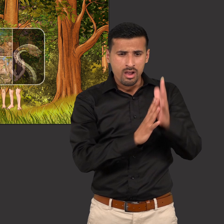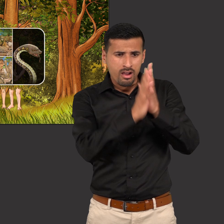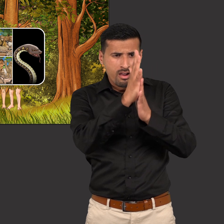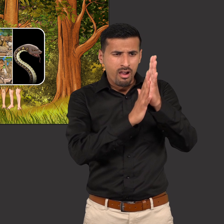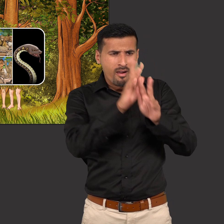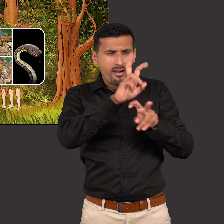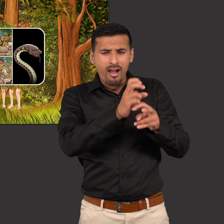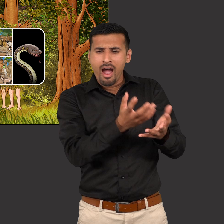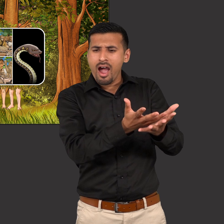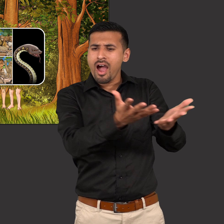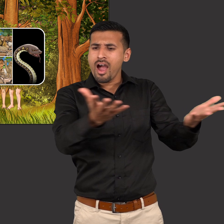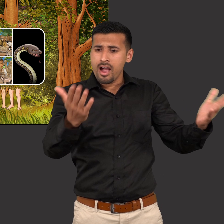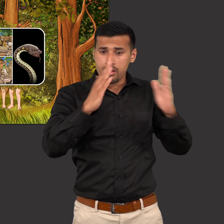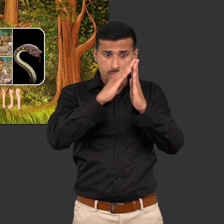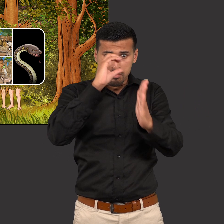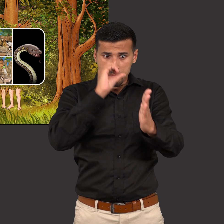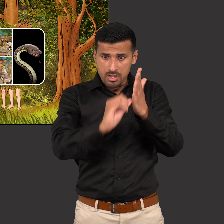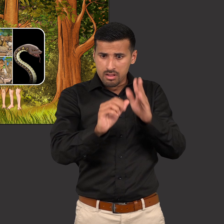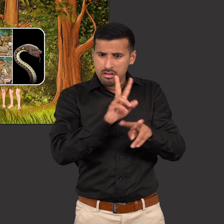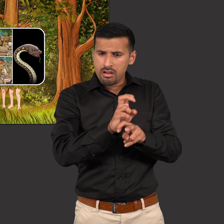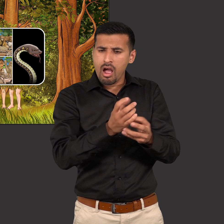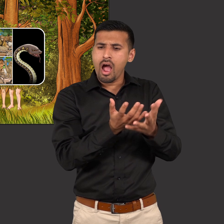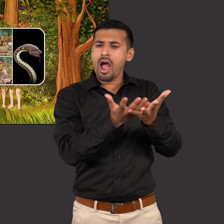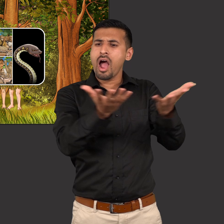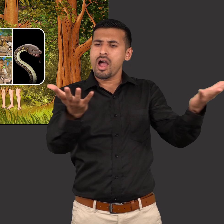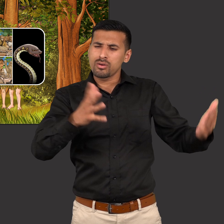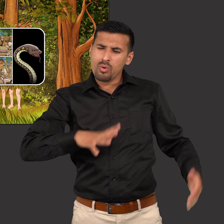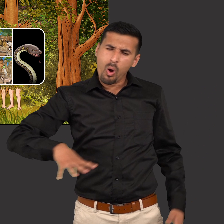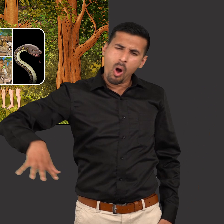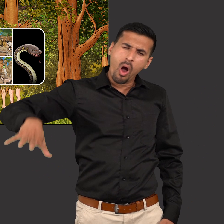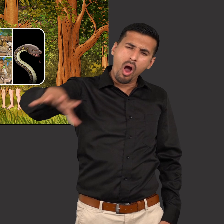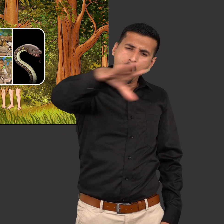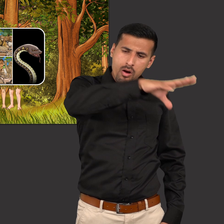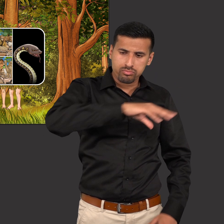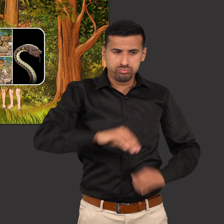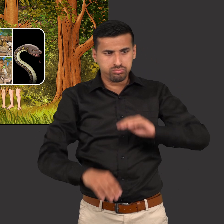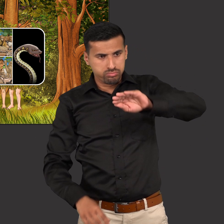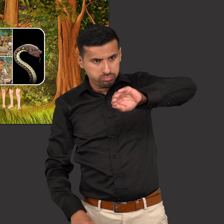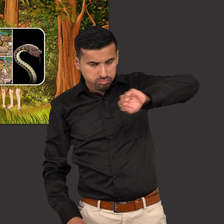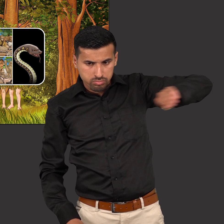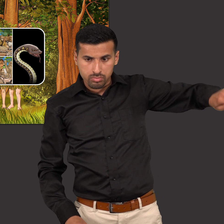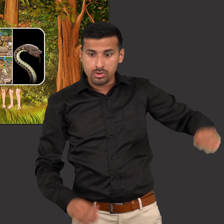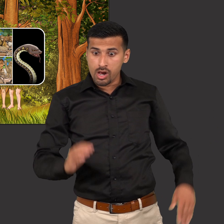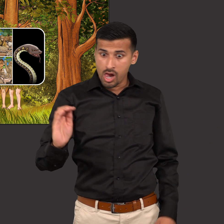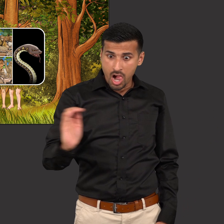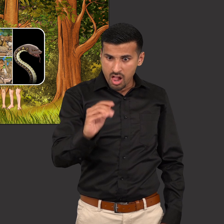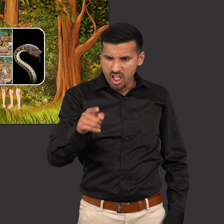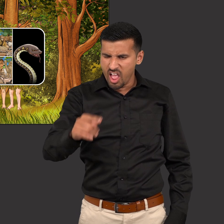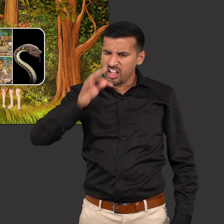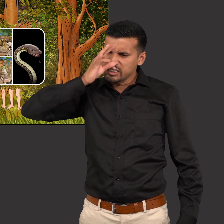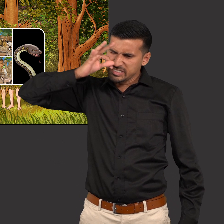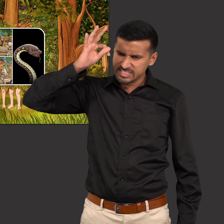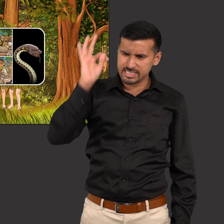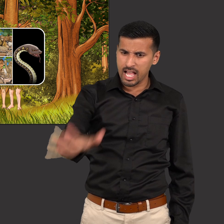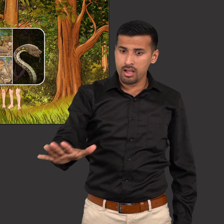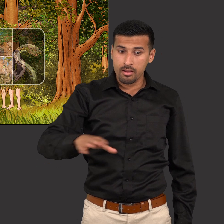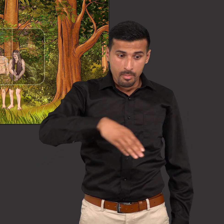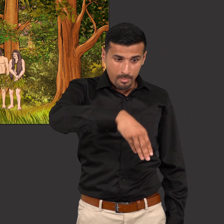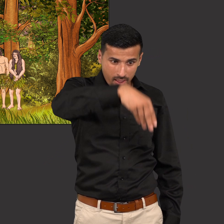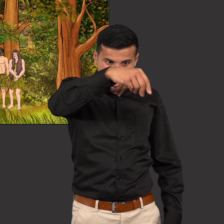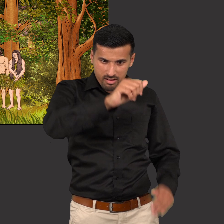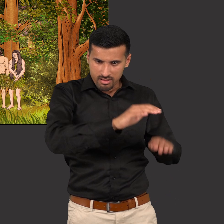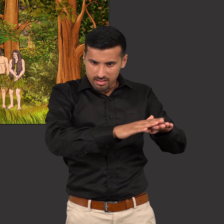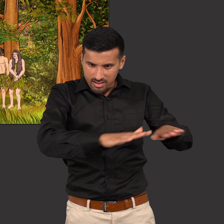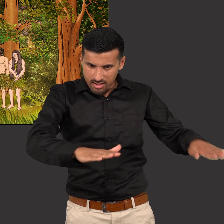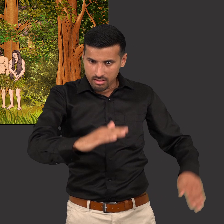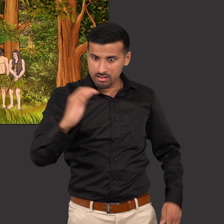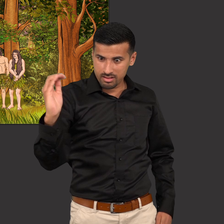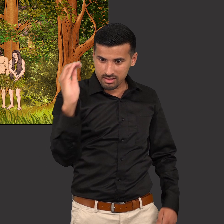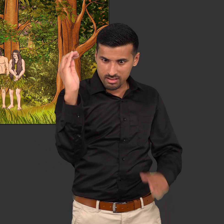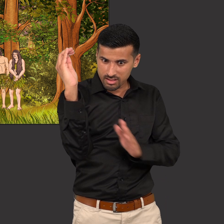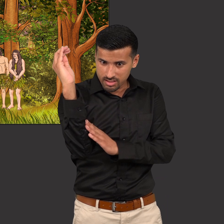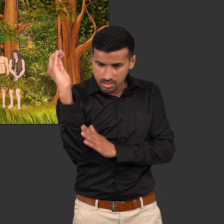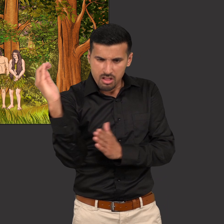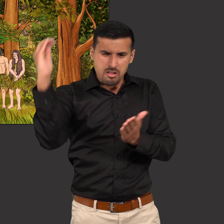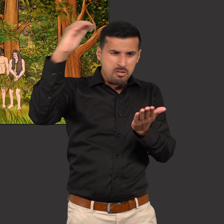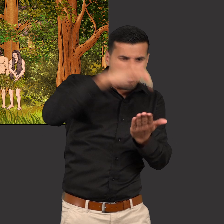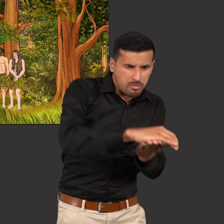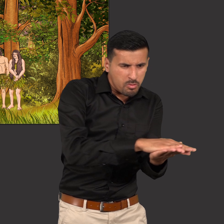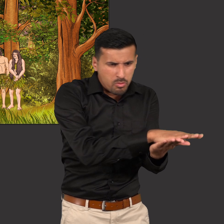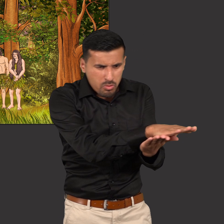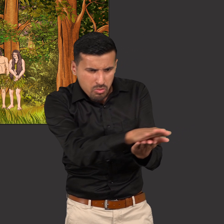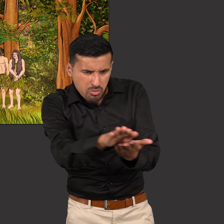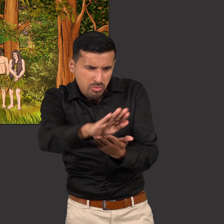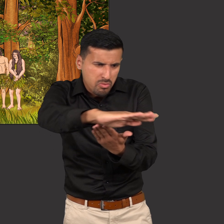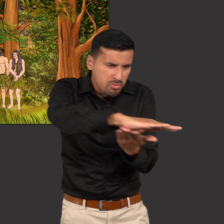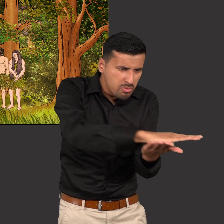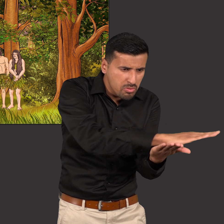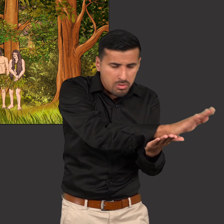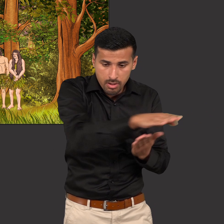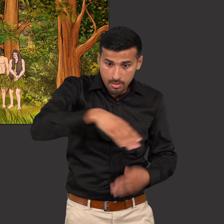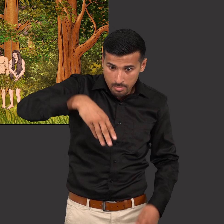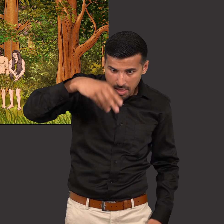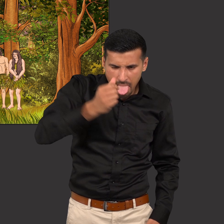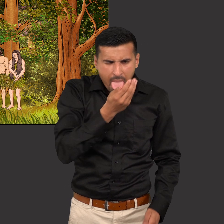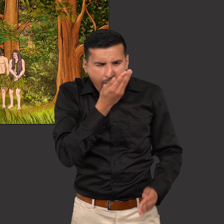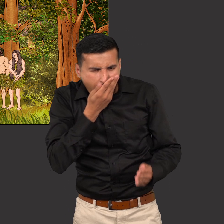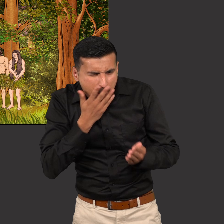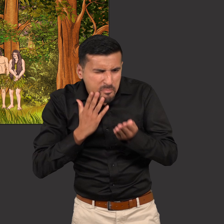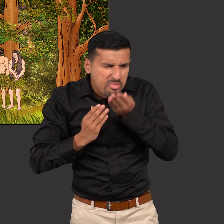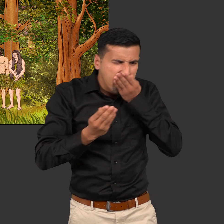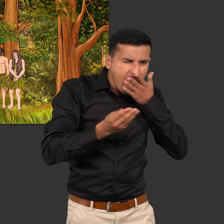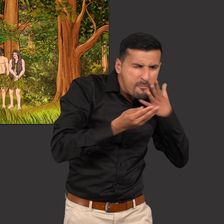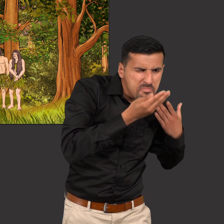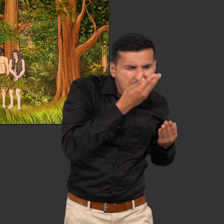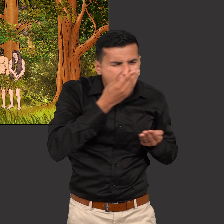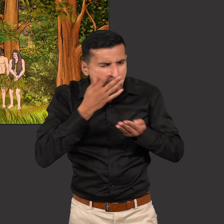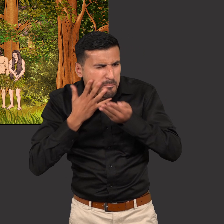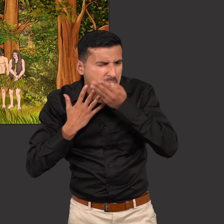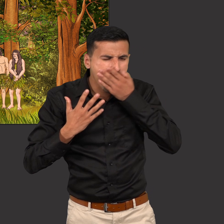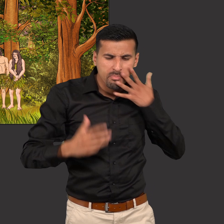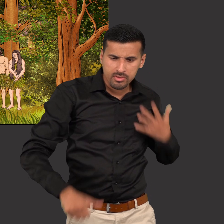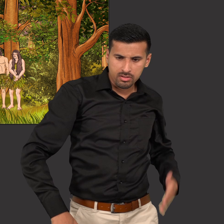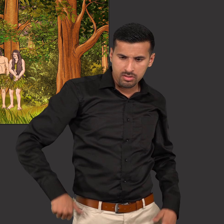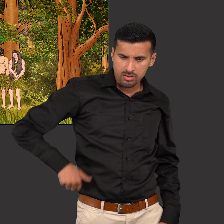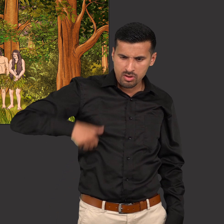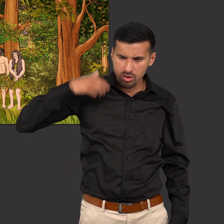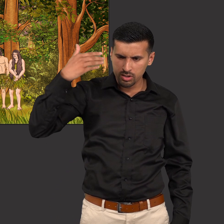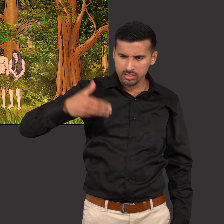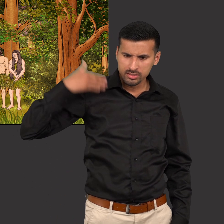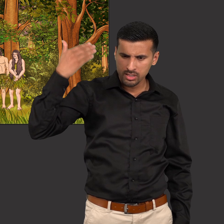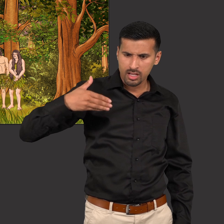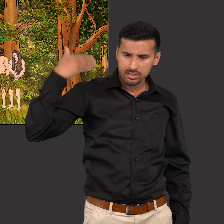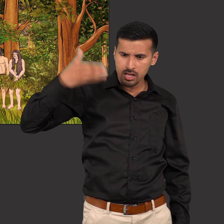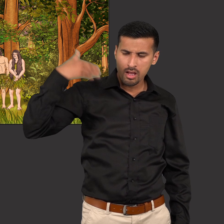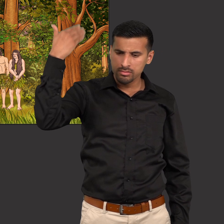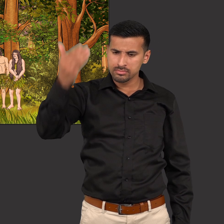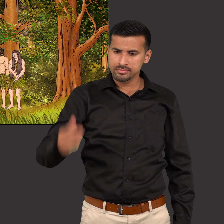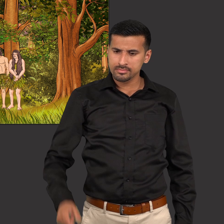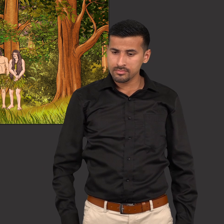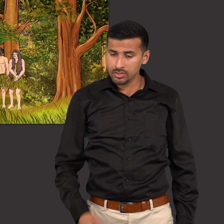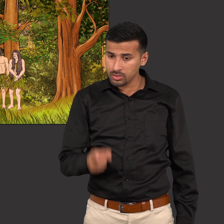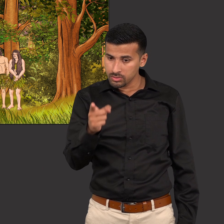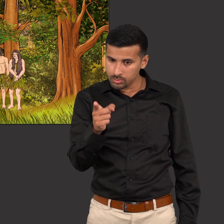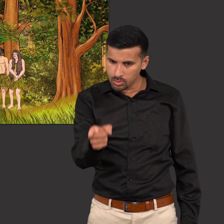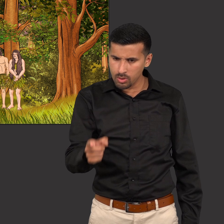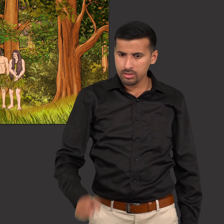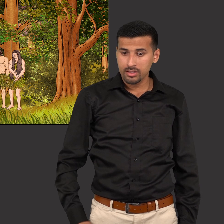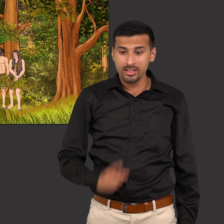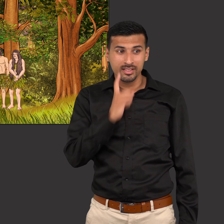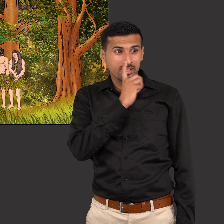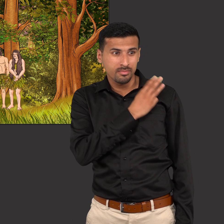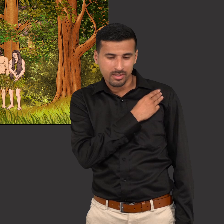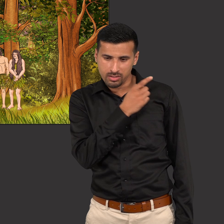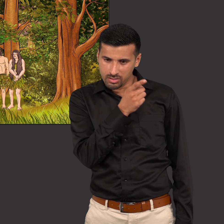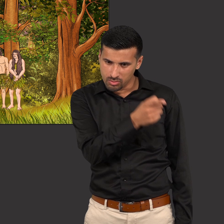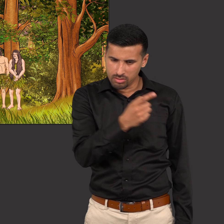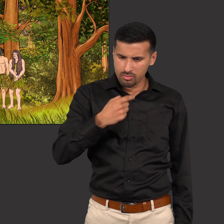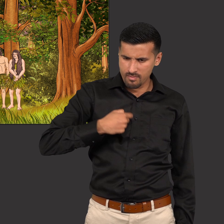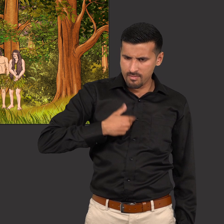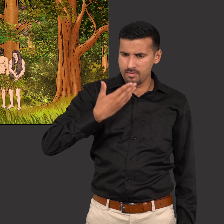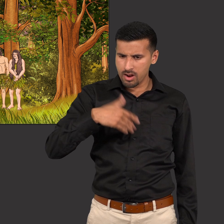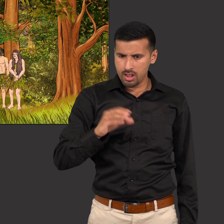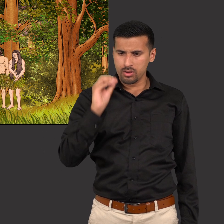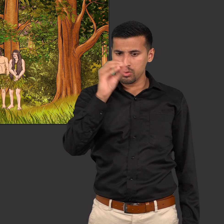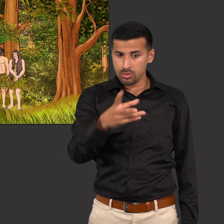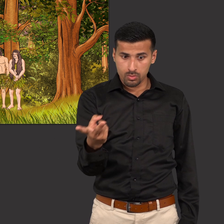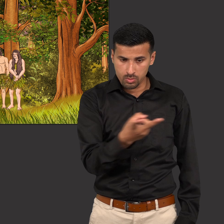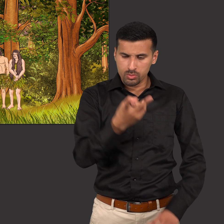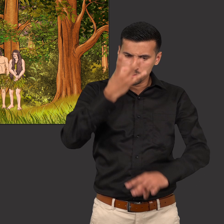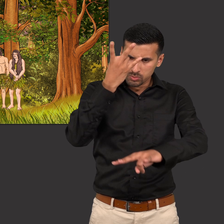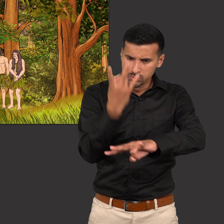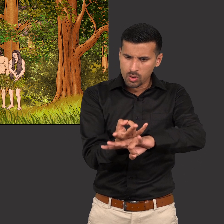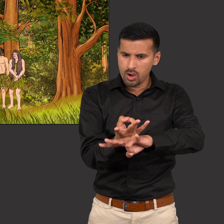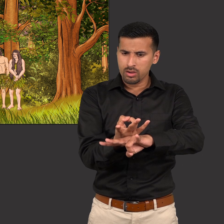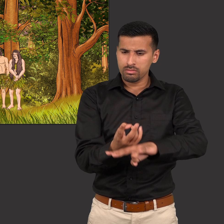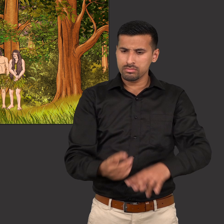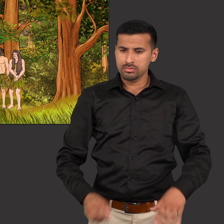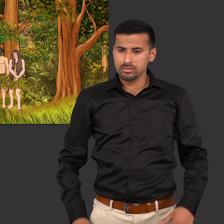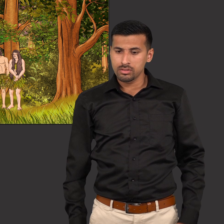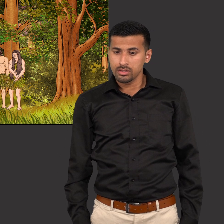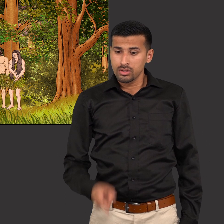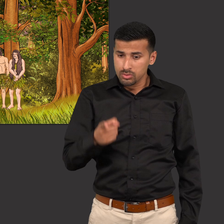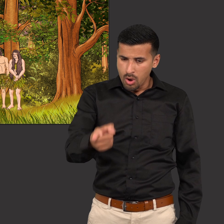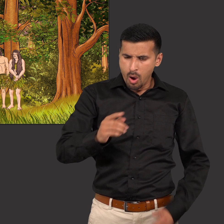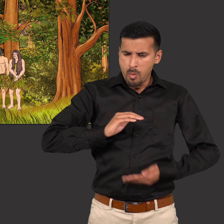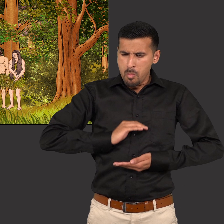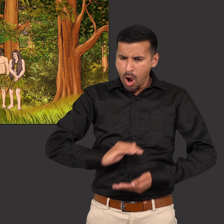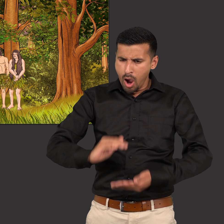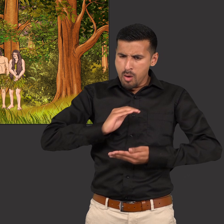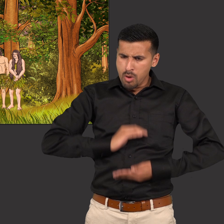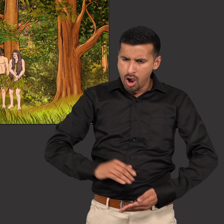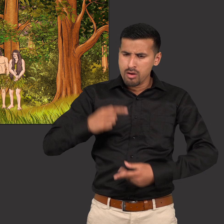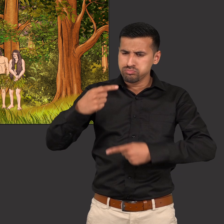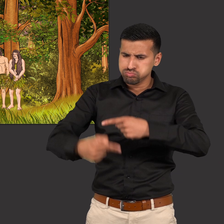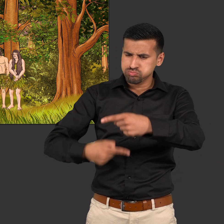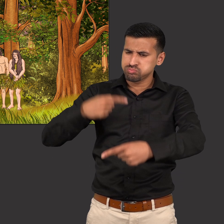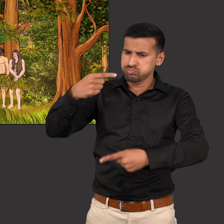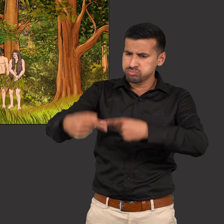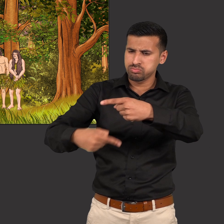So the LORD God said to the serpent: “Because you have done this, cursed are you above all livestock and every beast of the field!